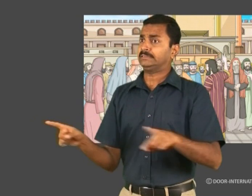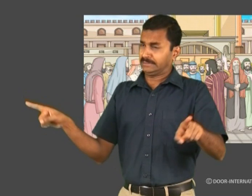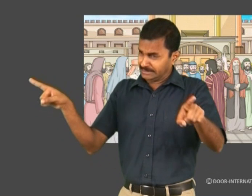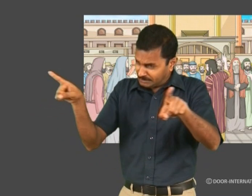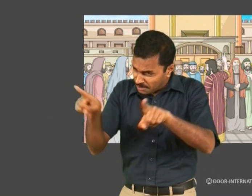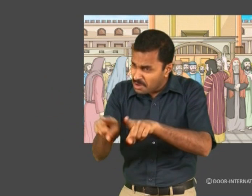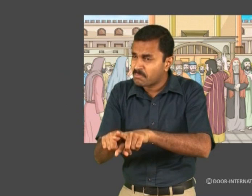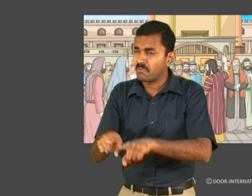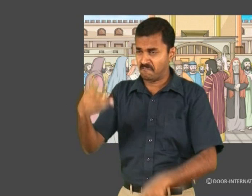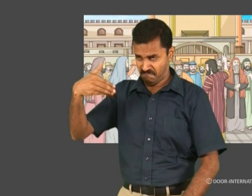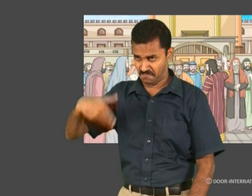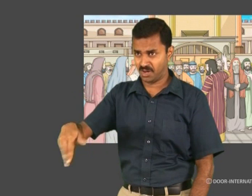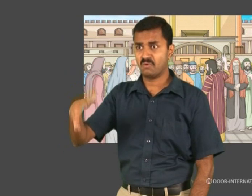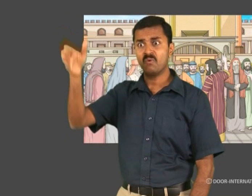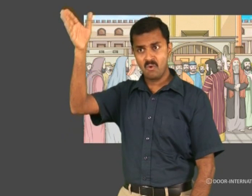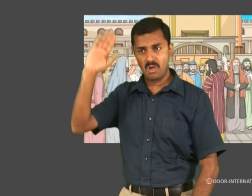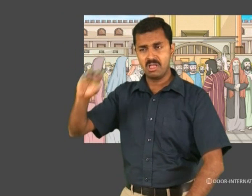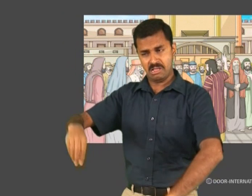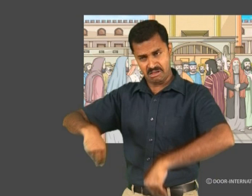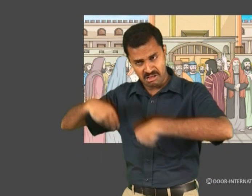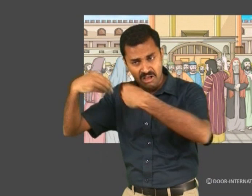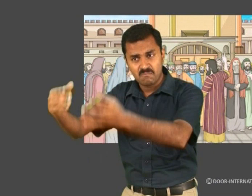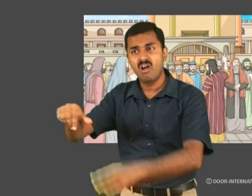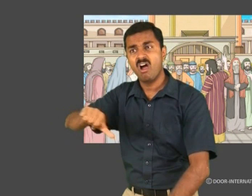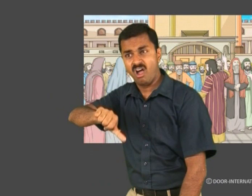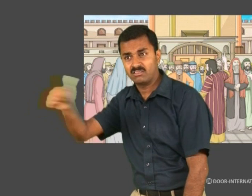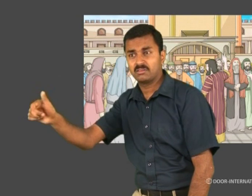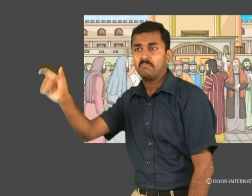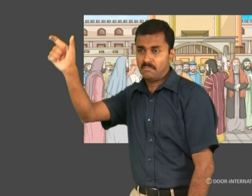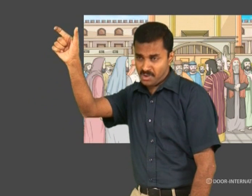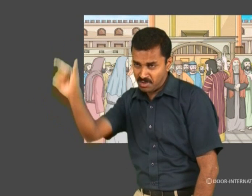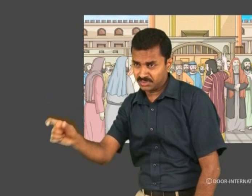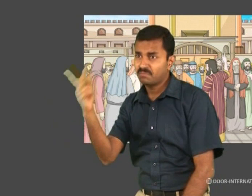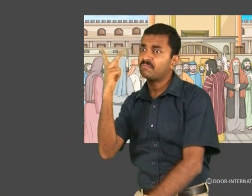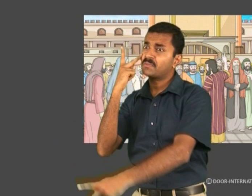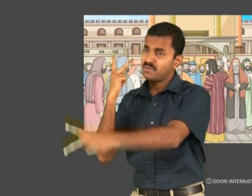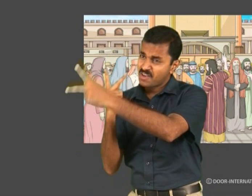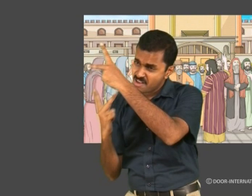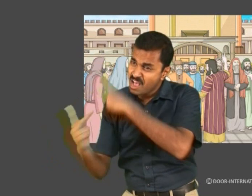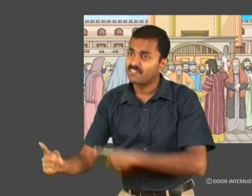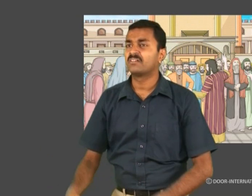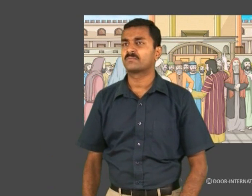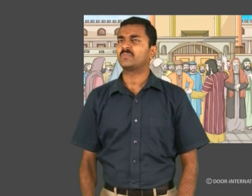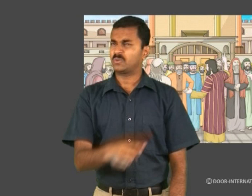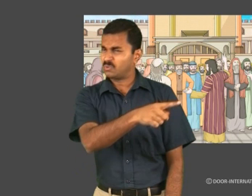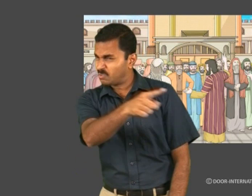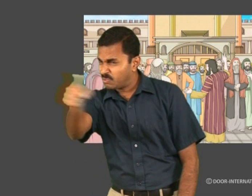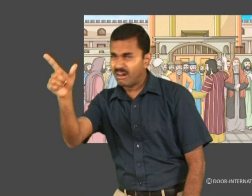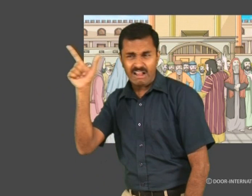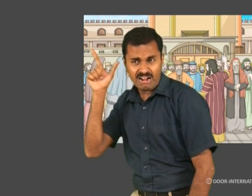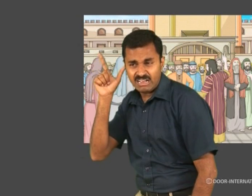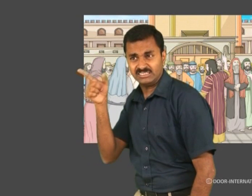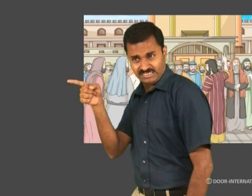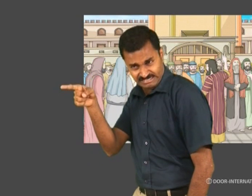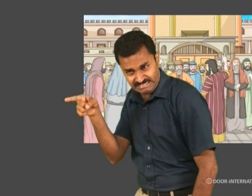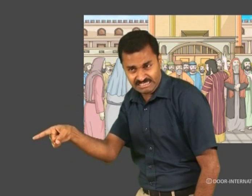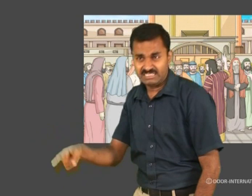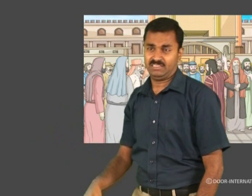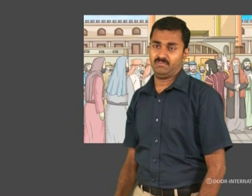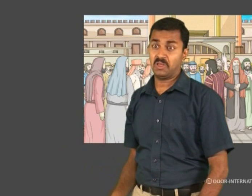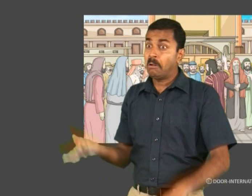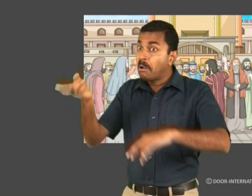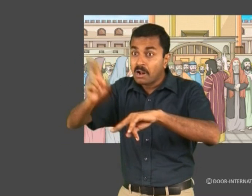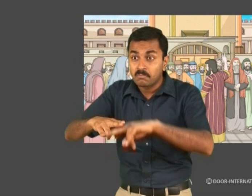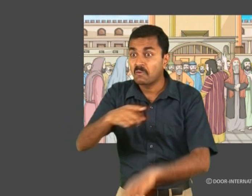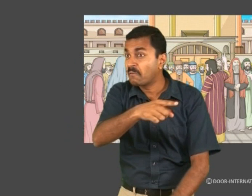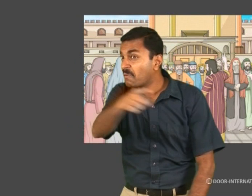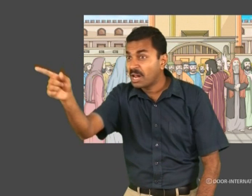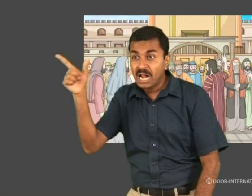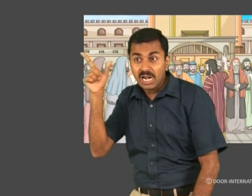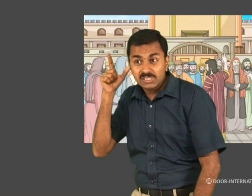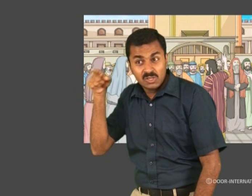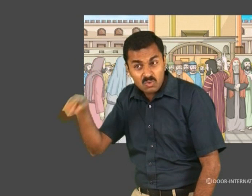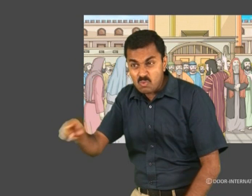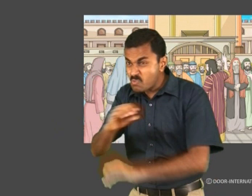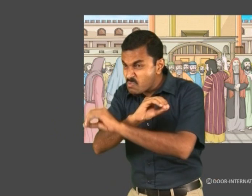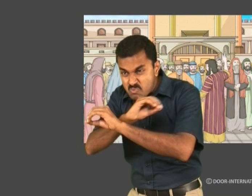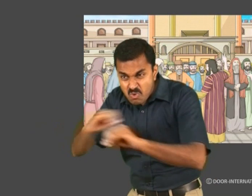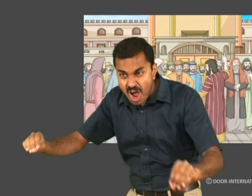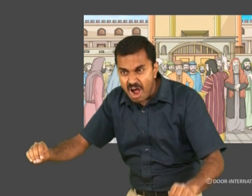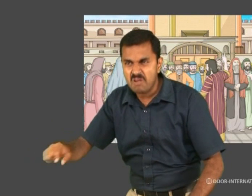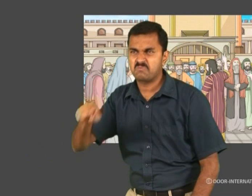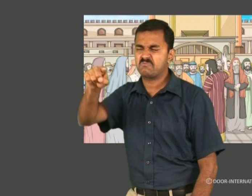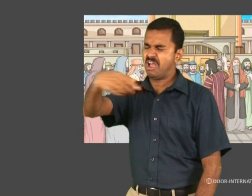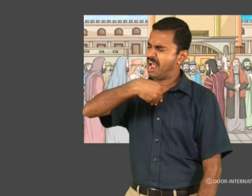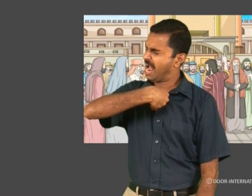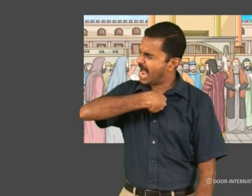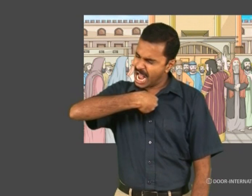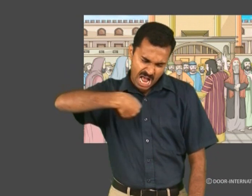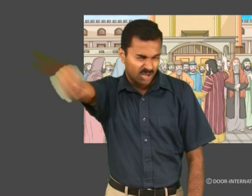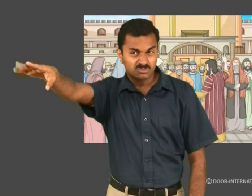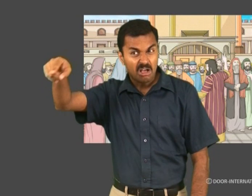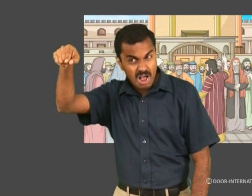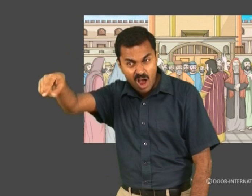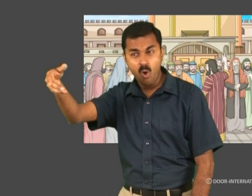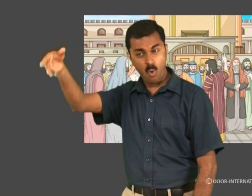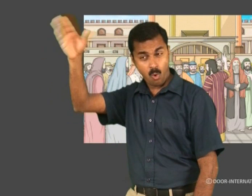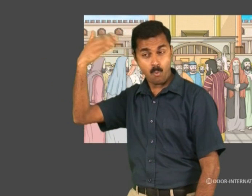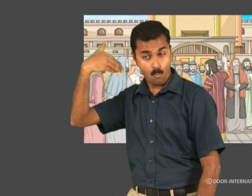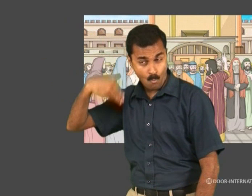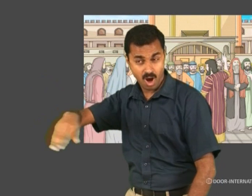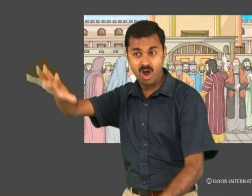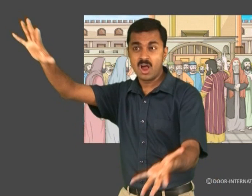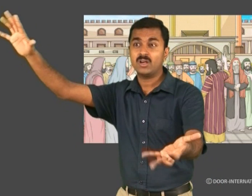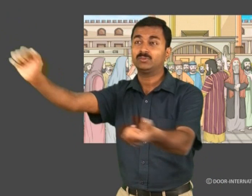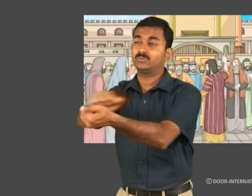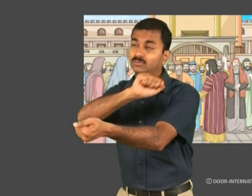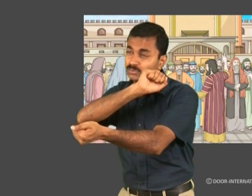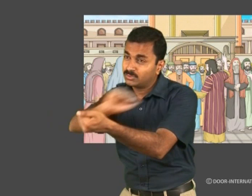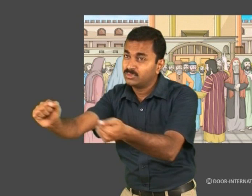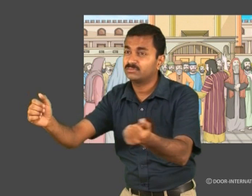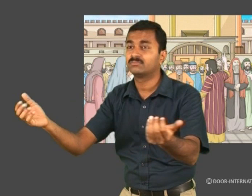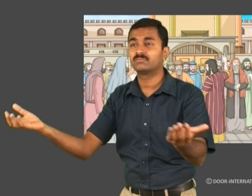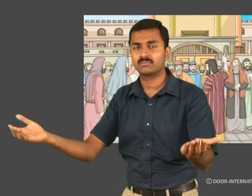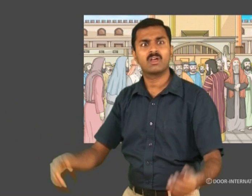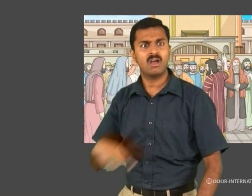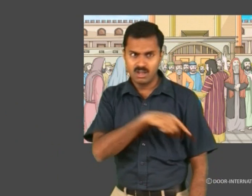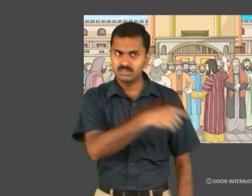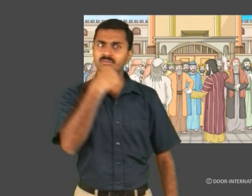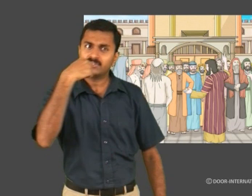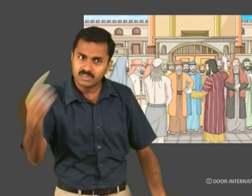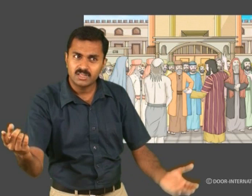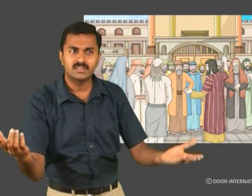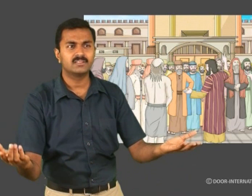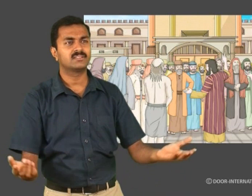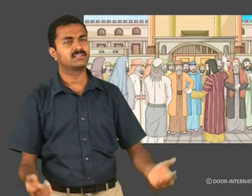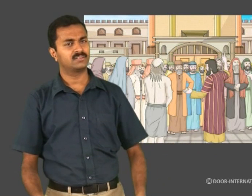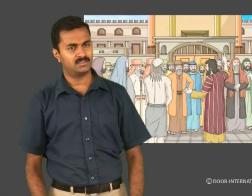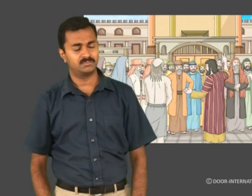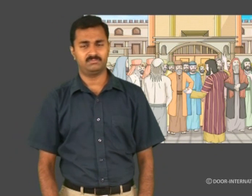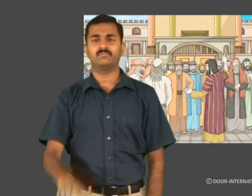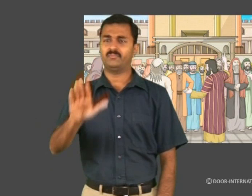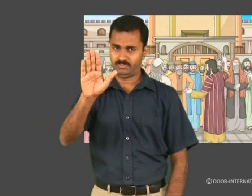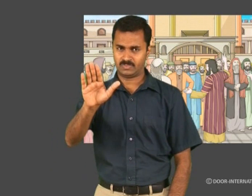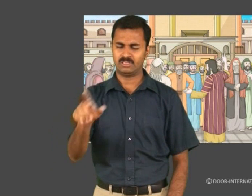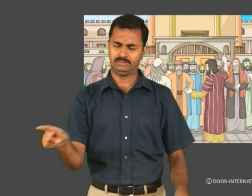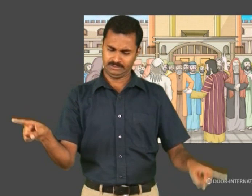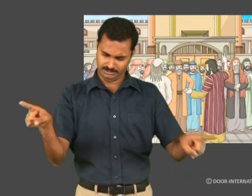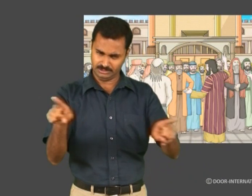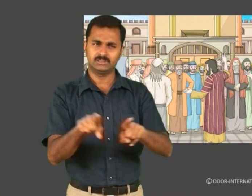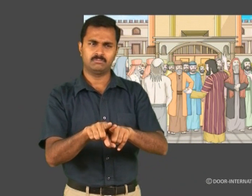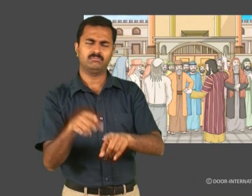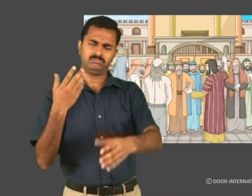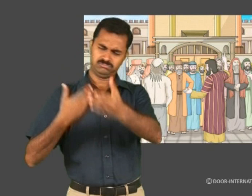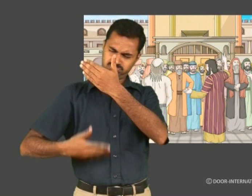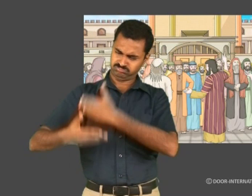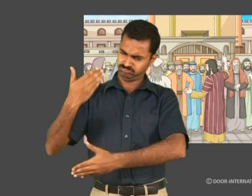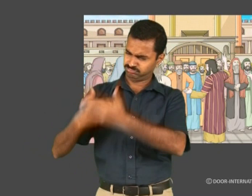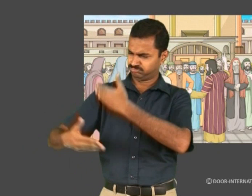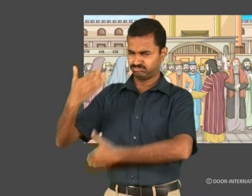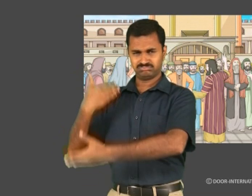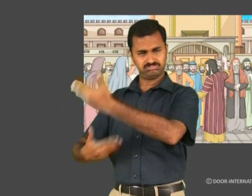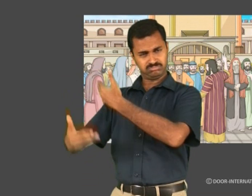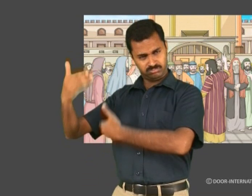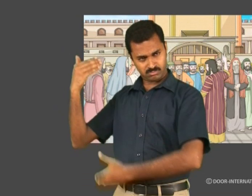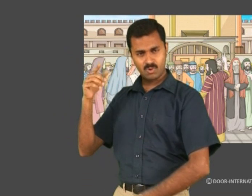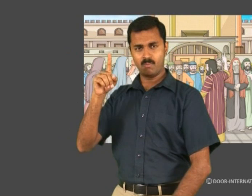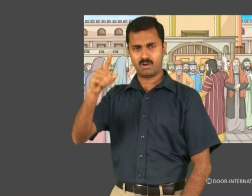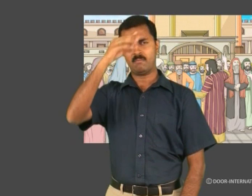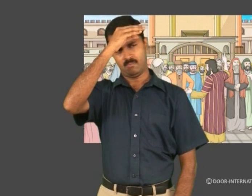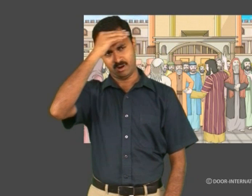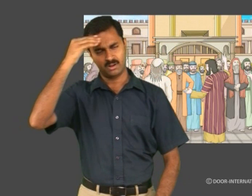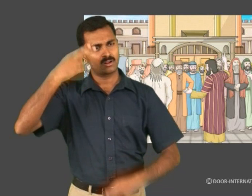Everyone who does not listen to Him will be completely cut off from among his people.’